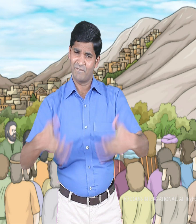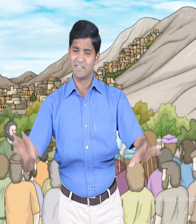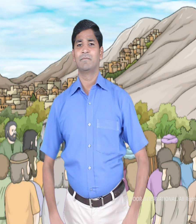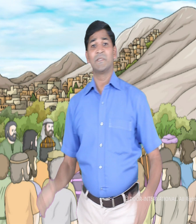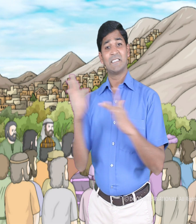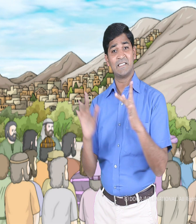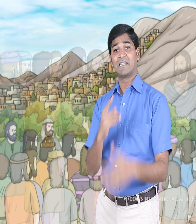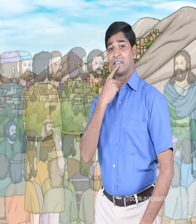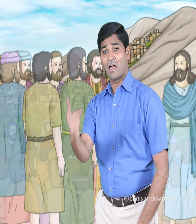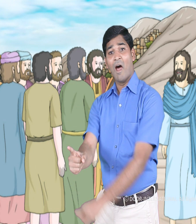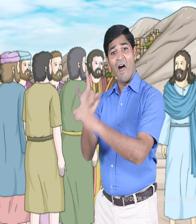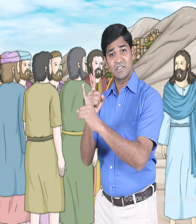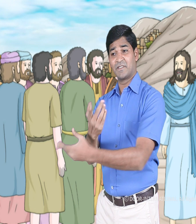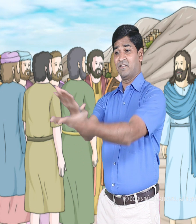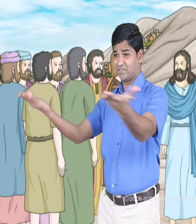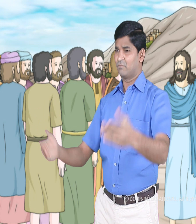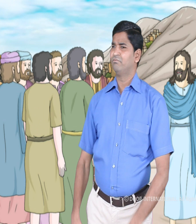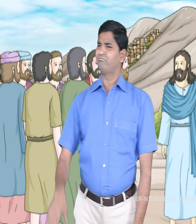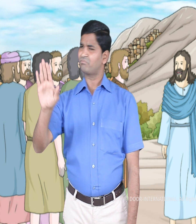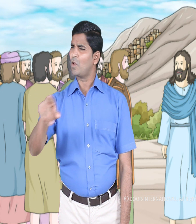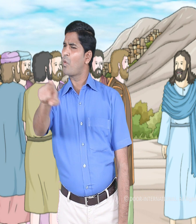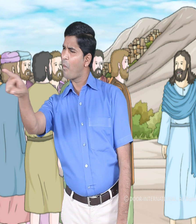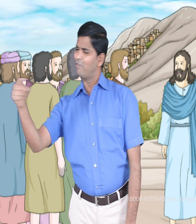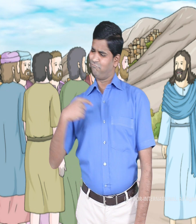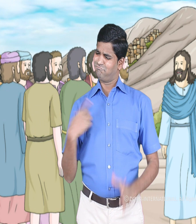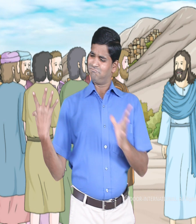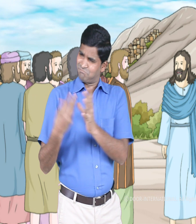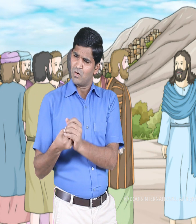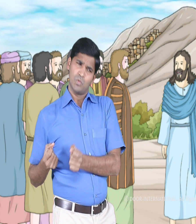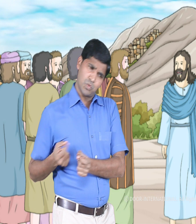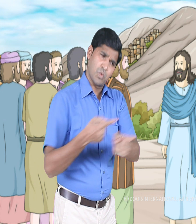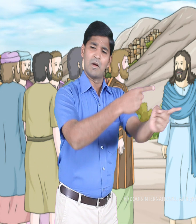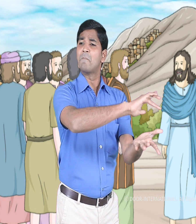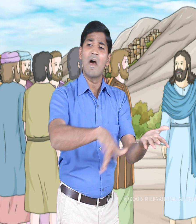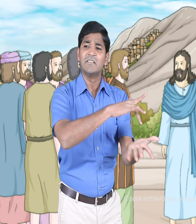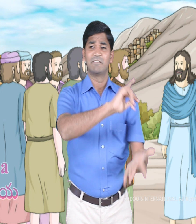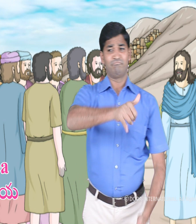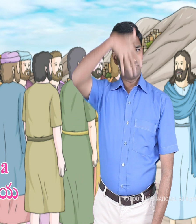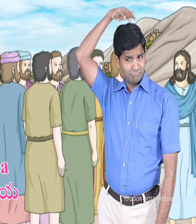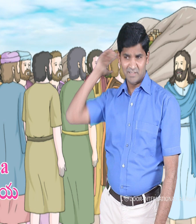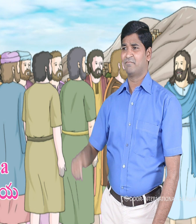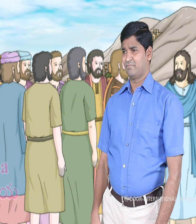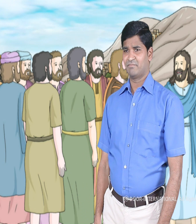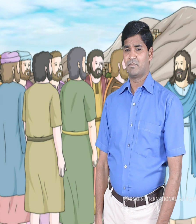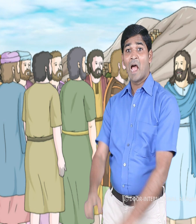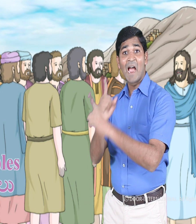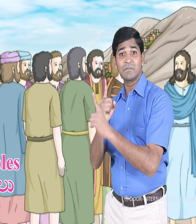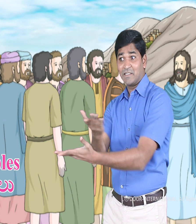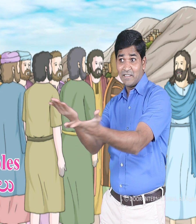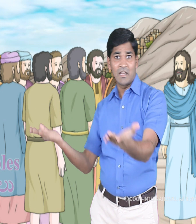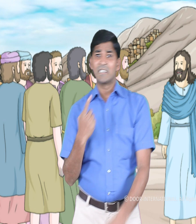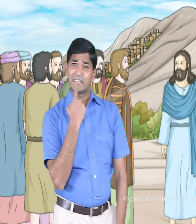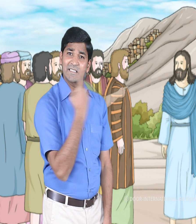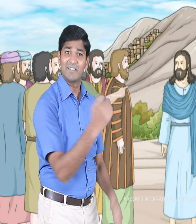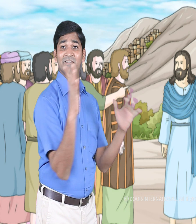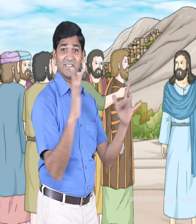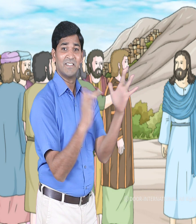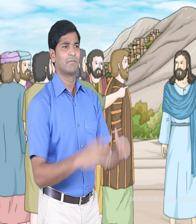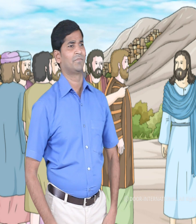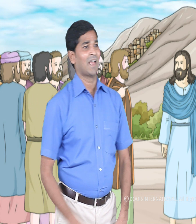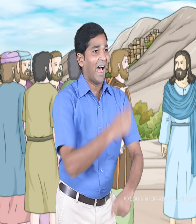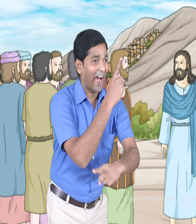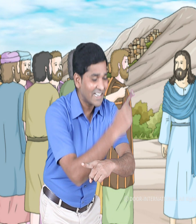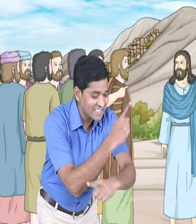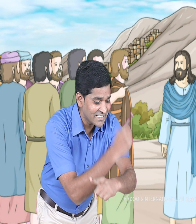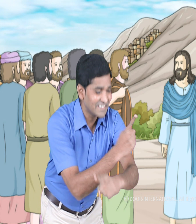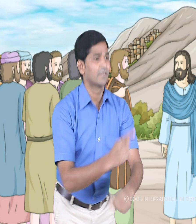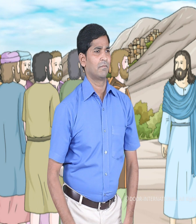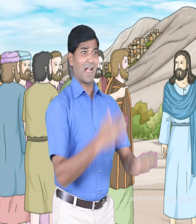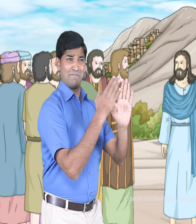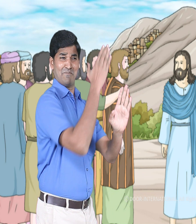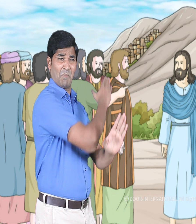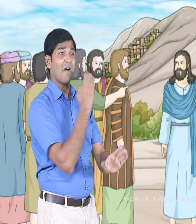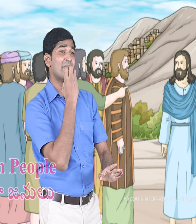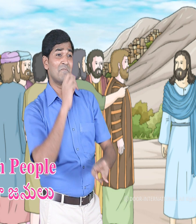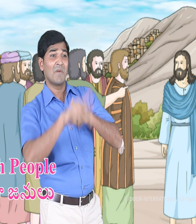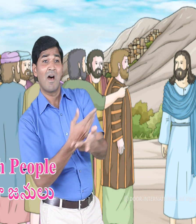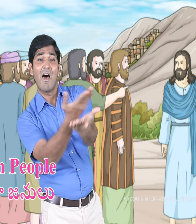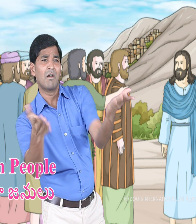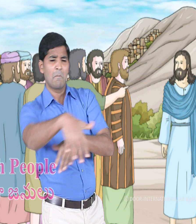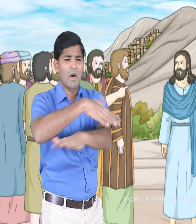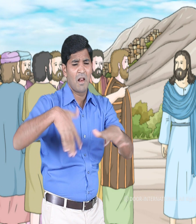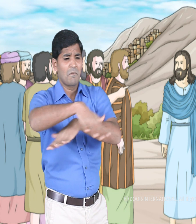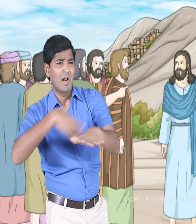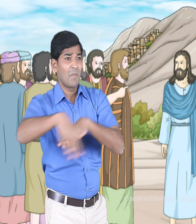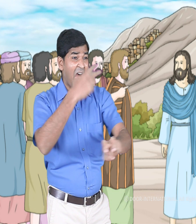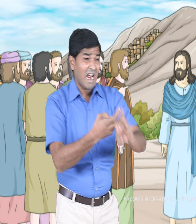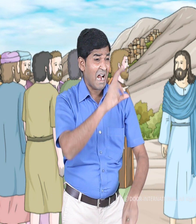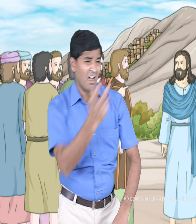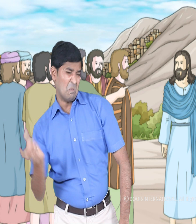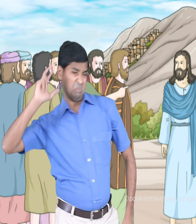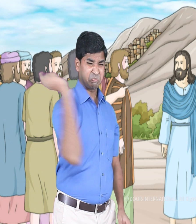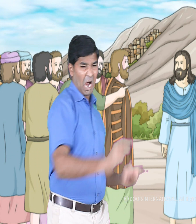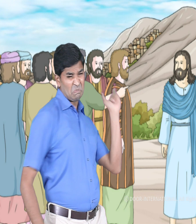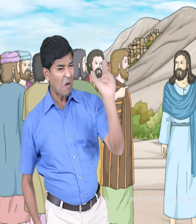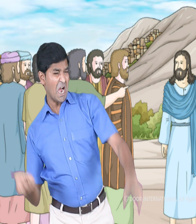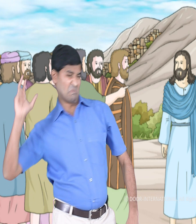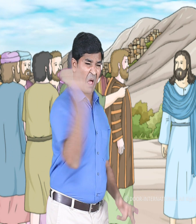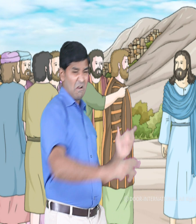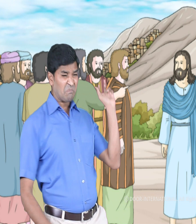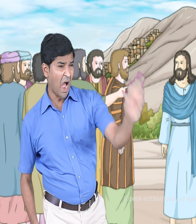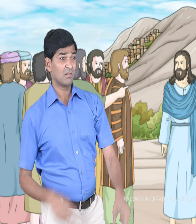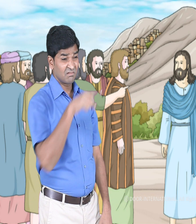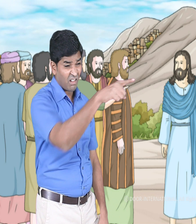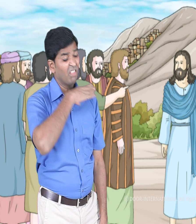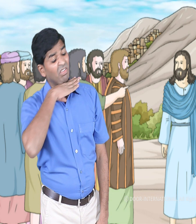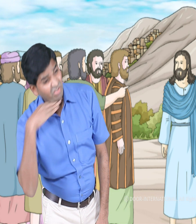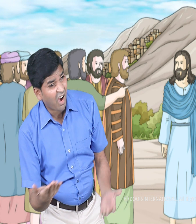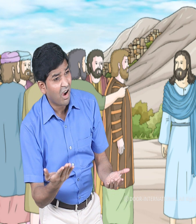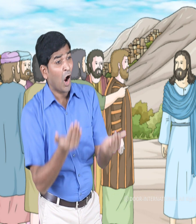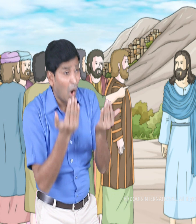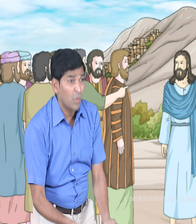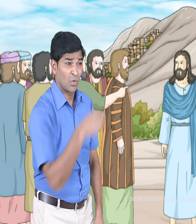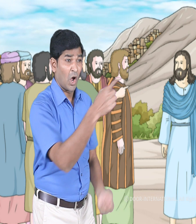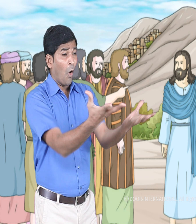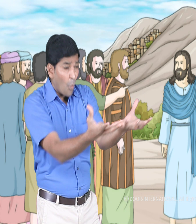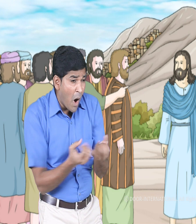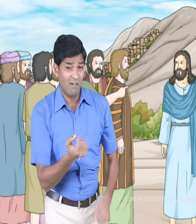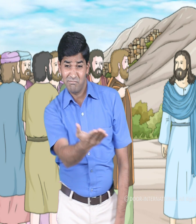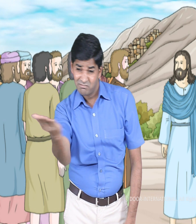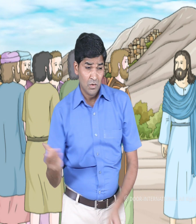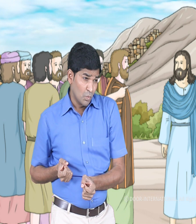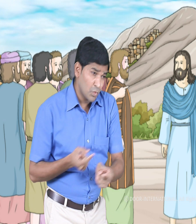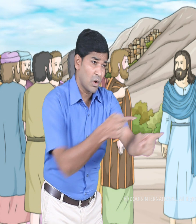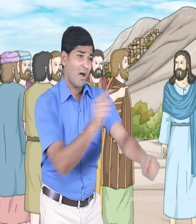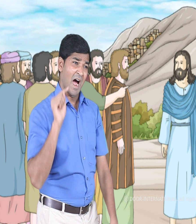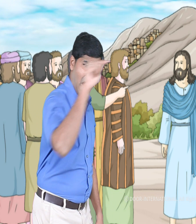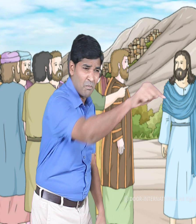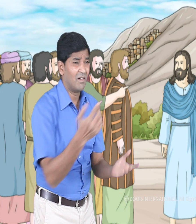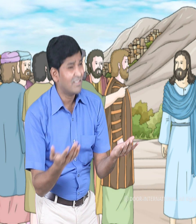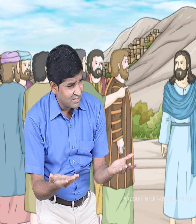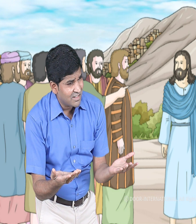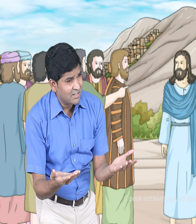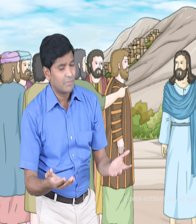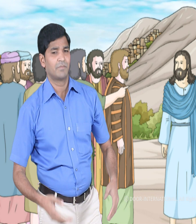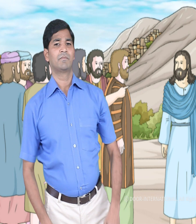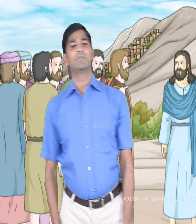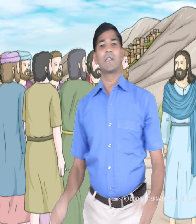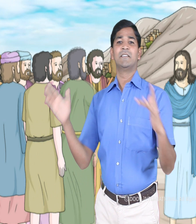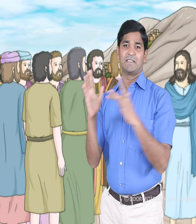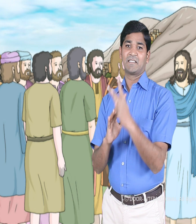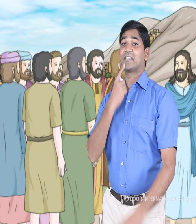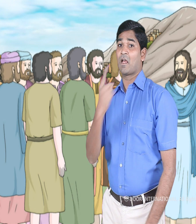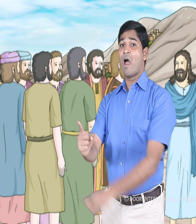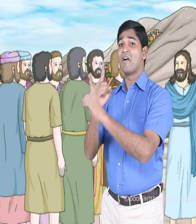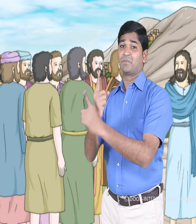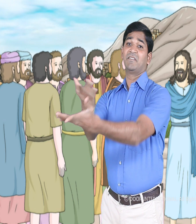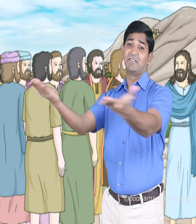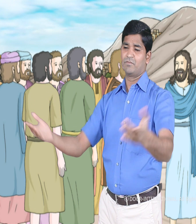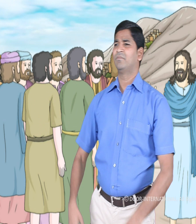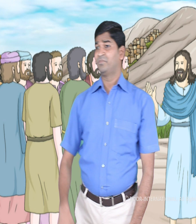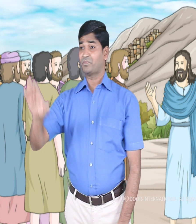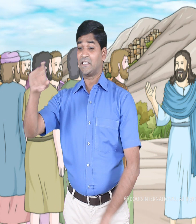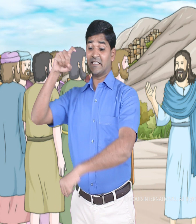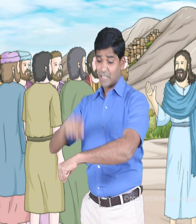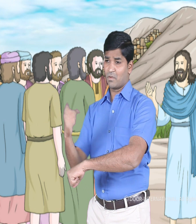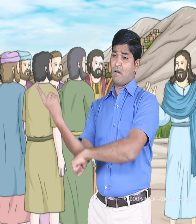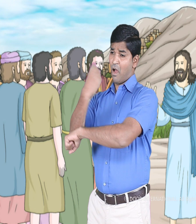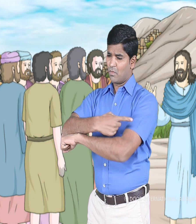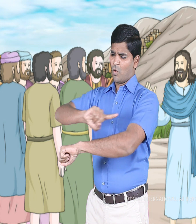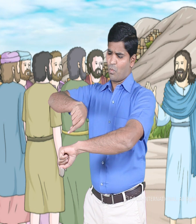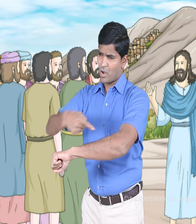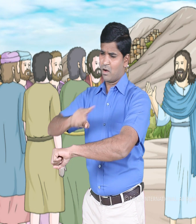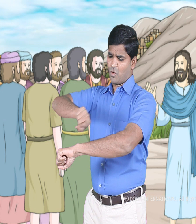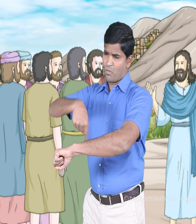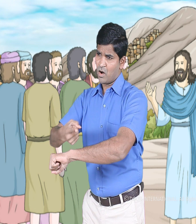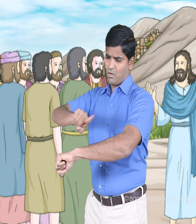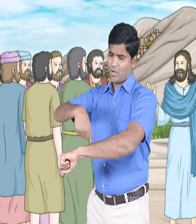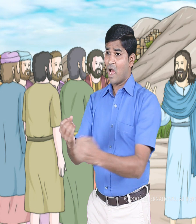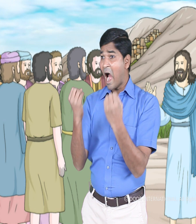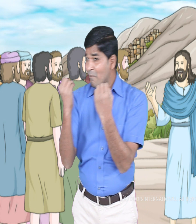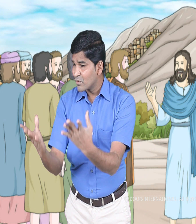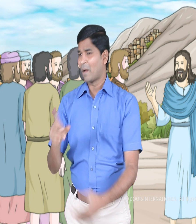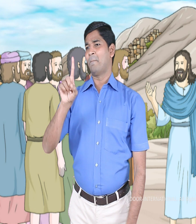So on hearing that Lazarus was sick, He stayed where He was for two days, and then He said to the disciples, “Let us go back to Judea.” “Rabbi,” they replied, “the Jews just tried to stone You, and You are going back there?”